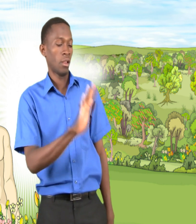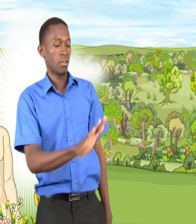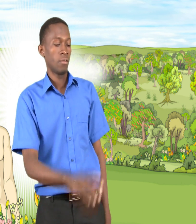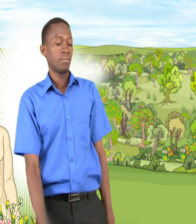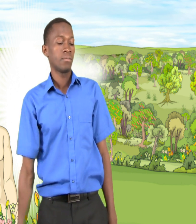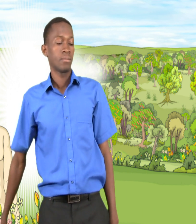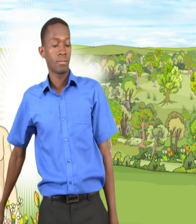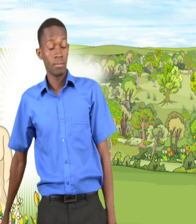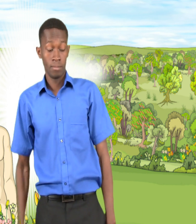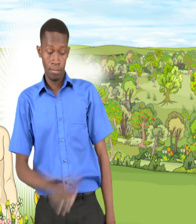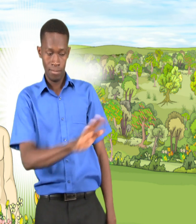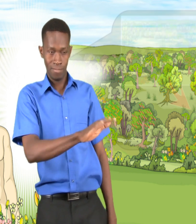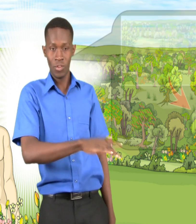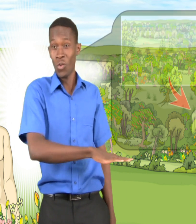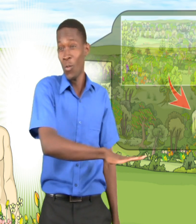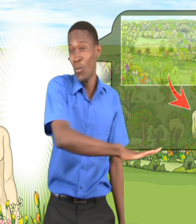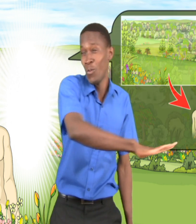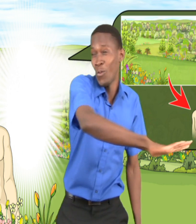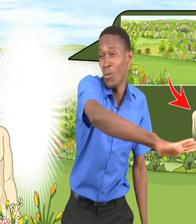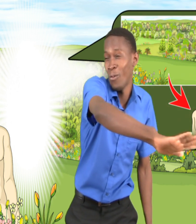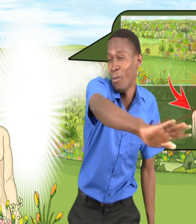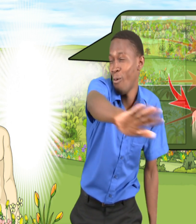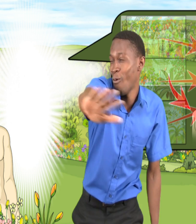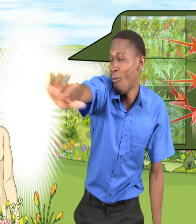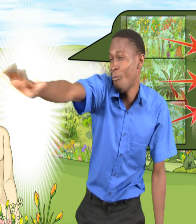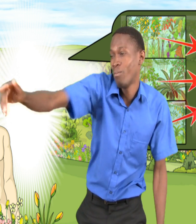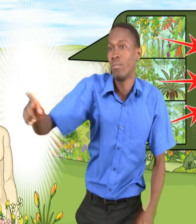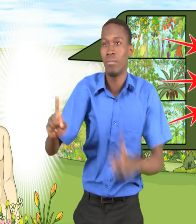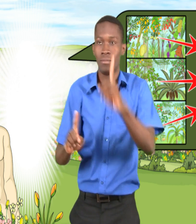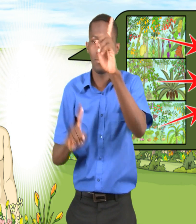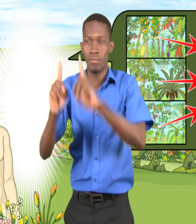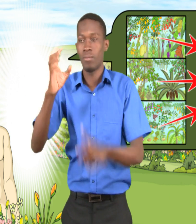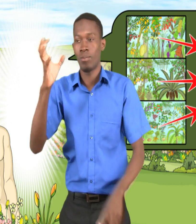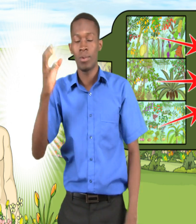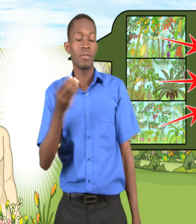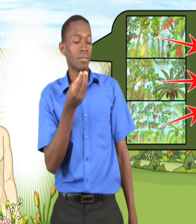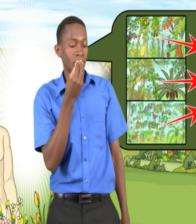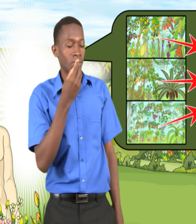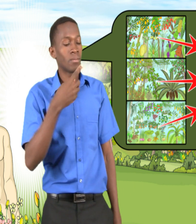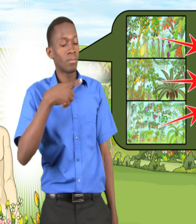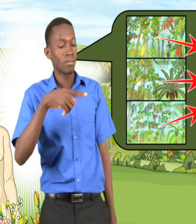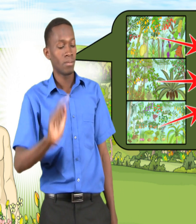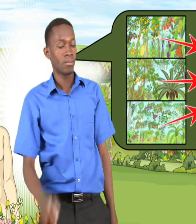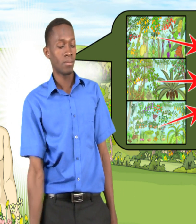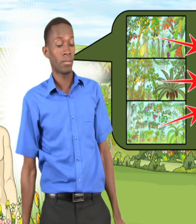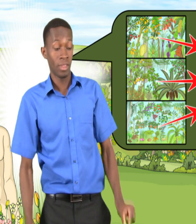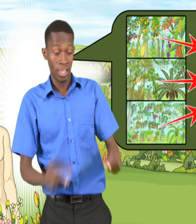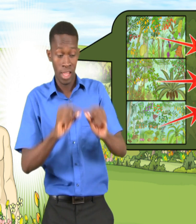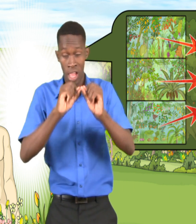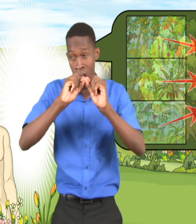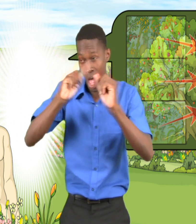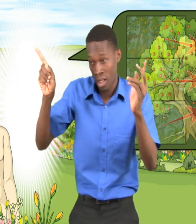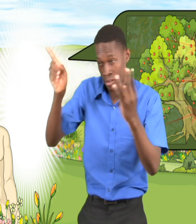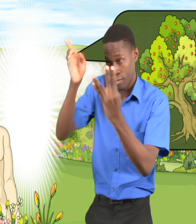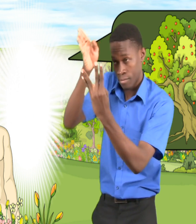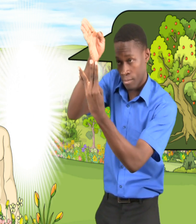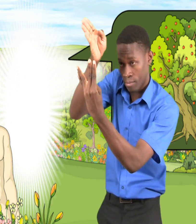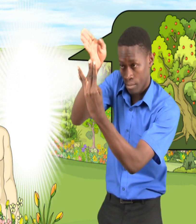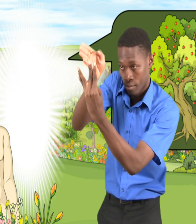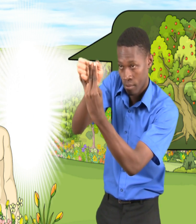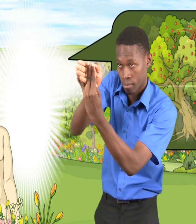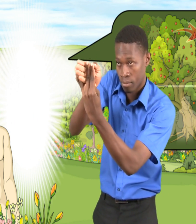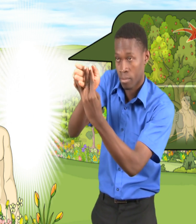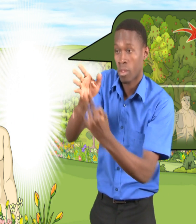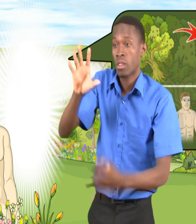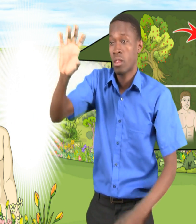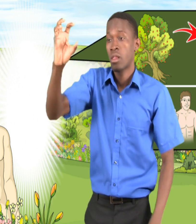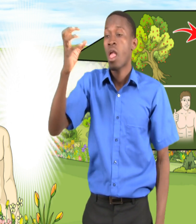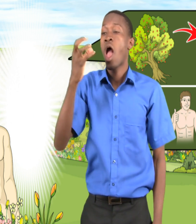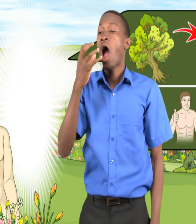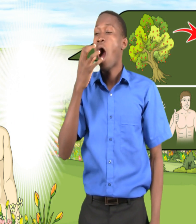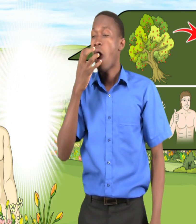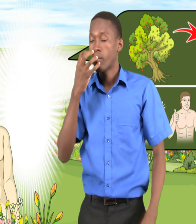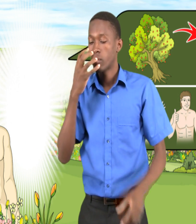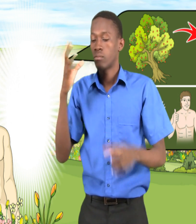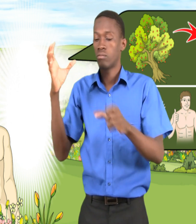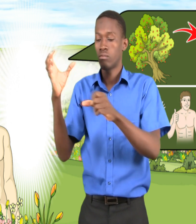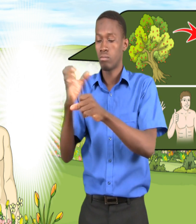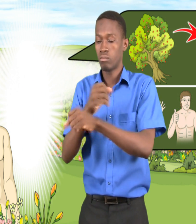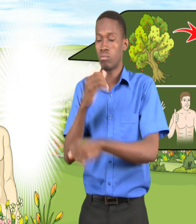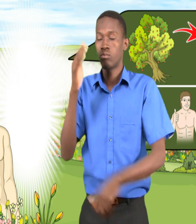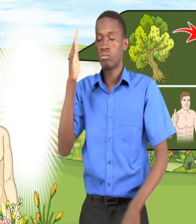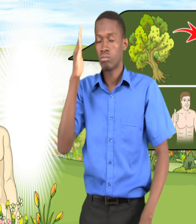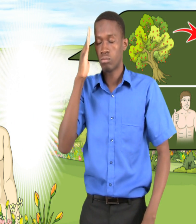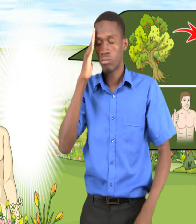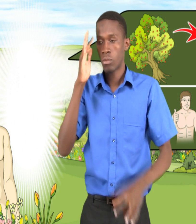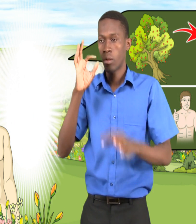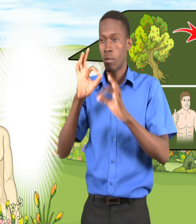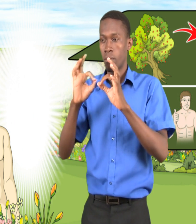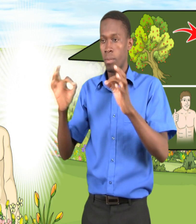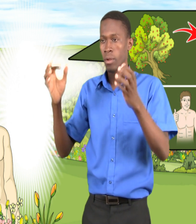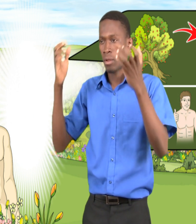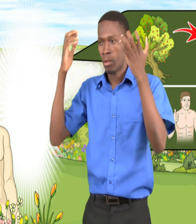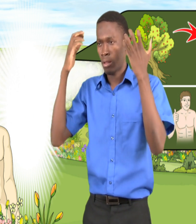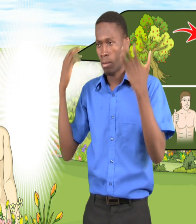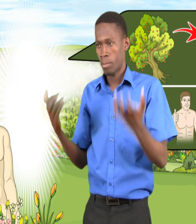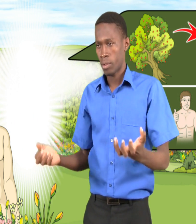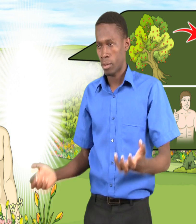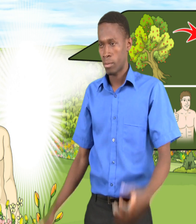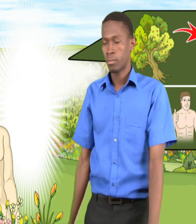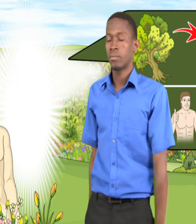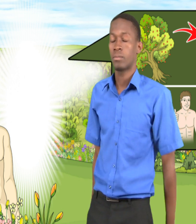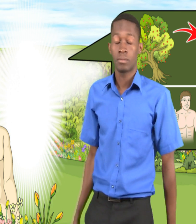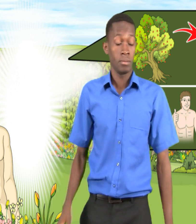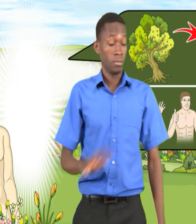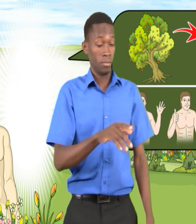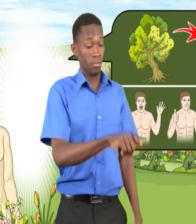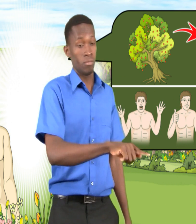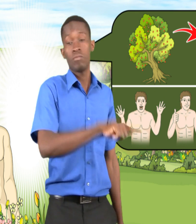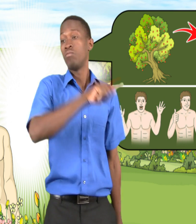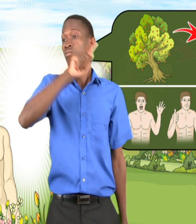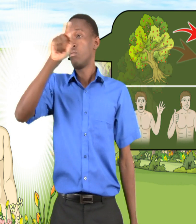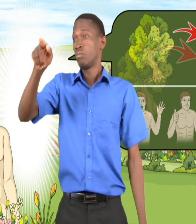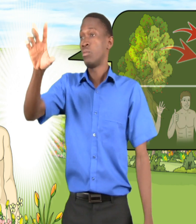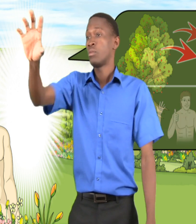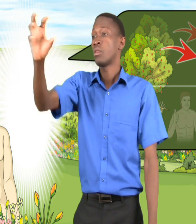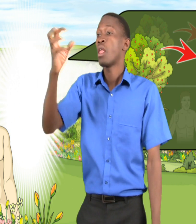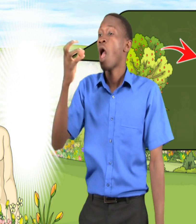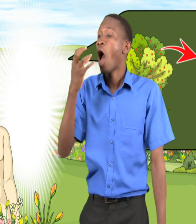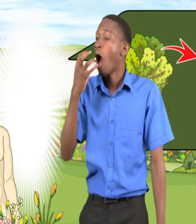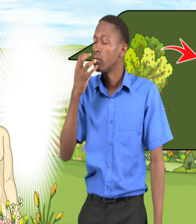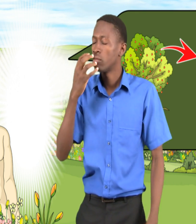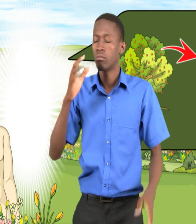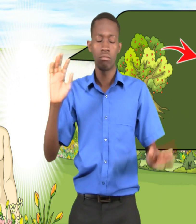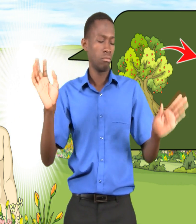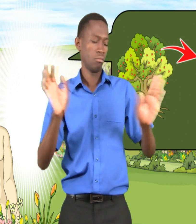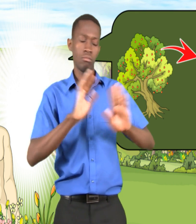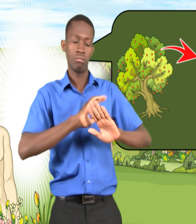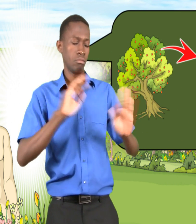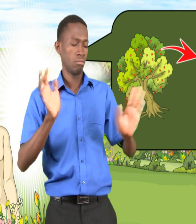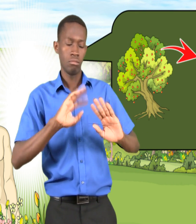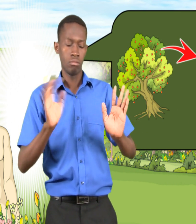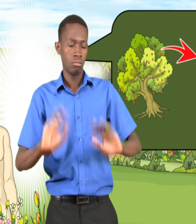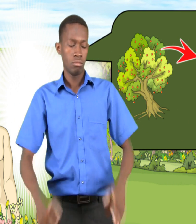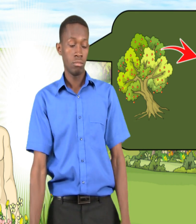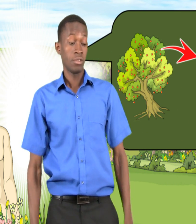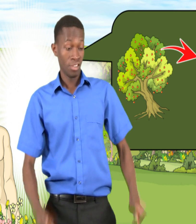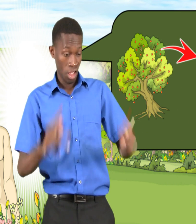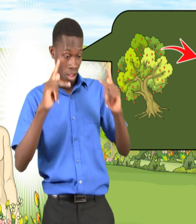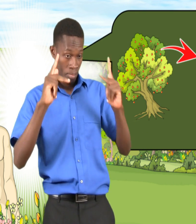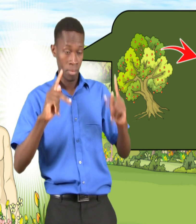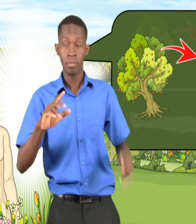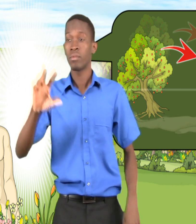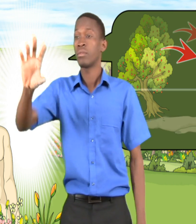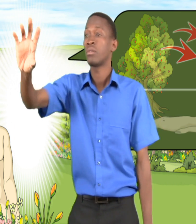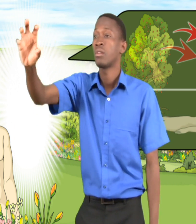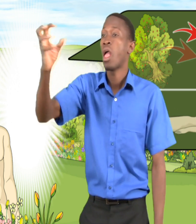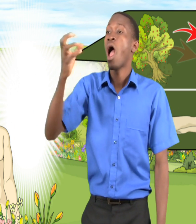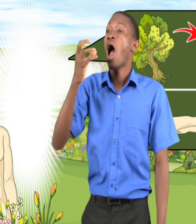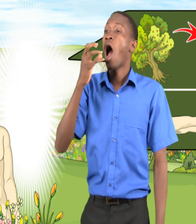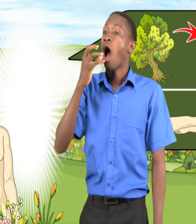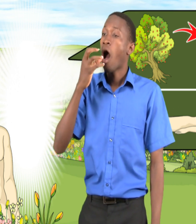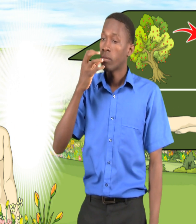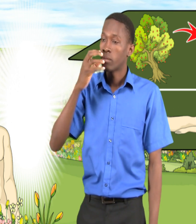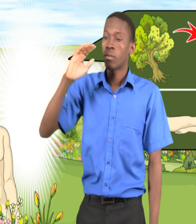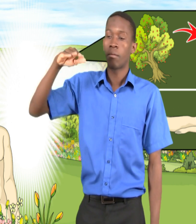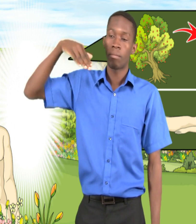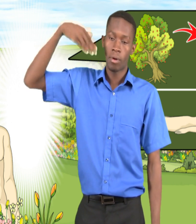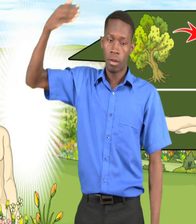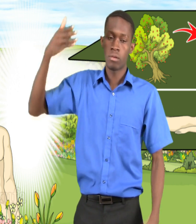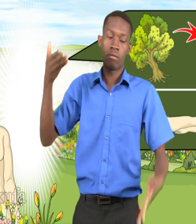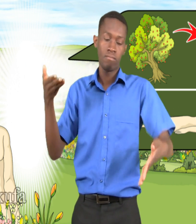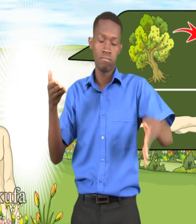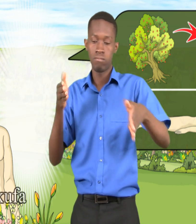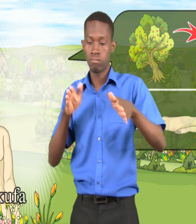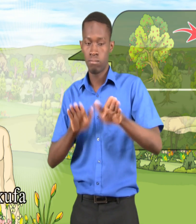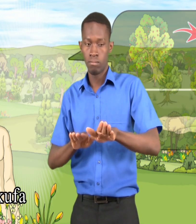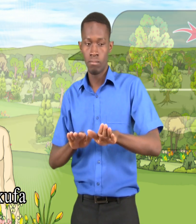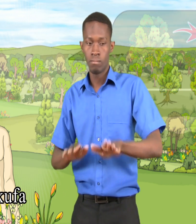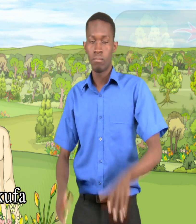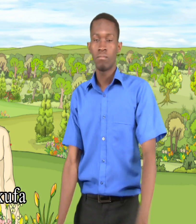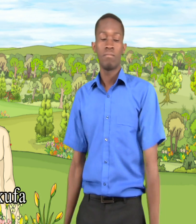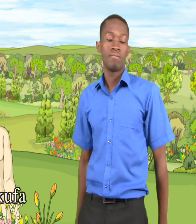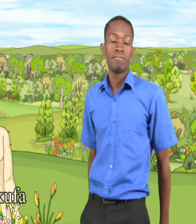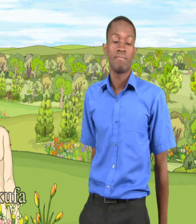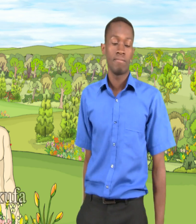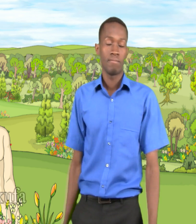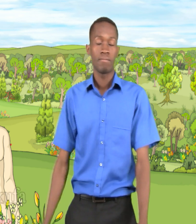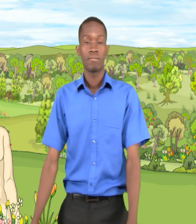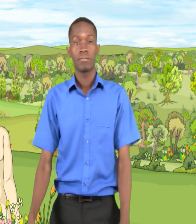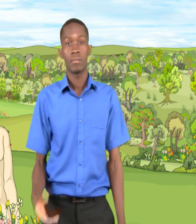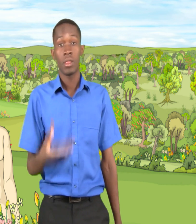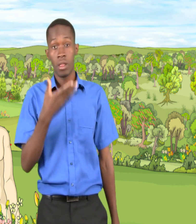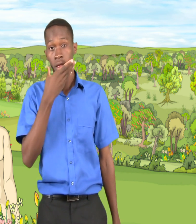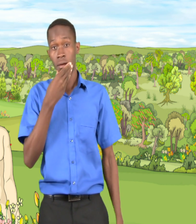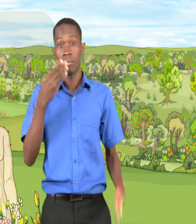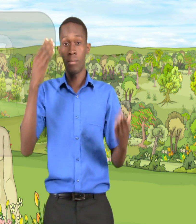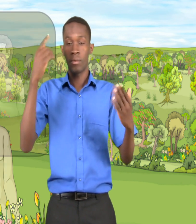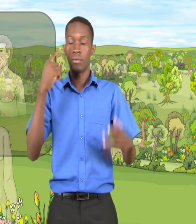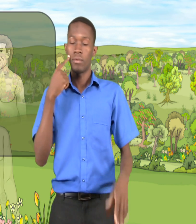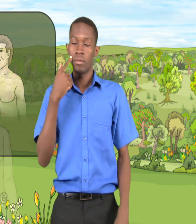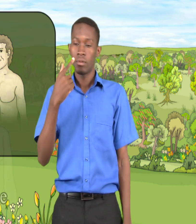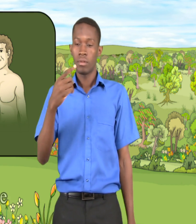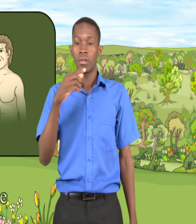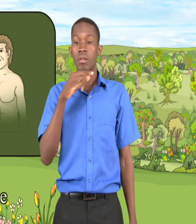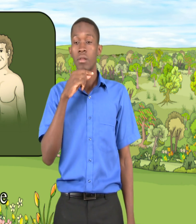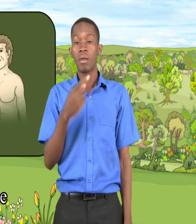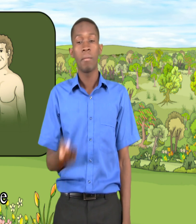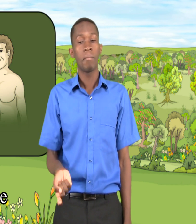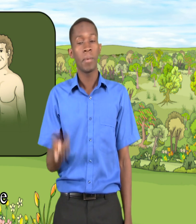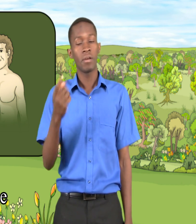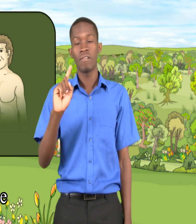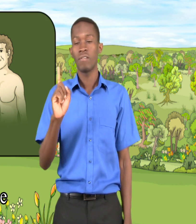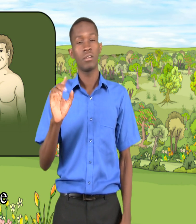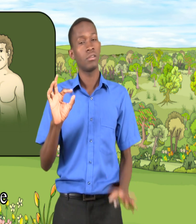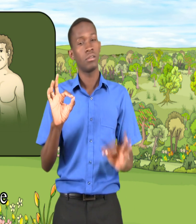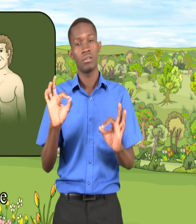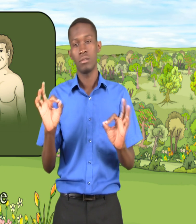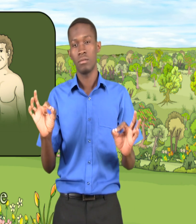And the LORD God commanded him, “You may eat freely from every tree of the garden, but you must not eat from the tree of the knowledge of good and evil; for in the day that you eat of it, you will surely die.”